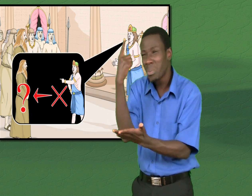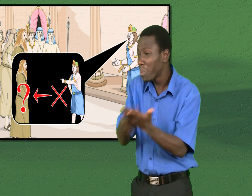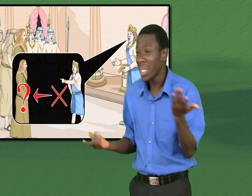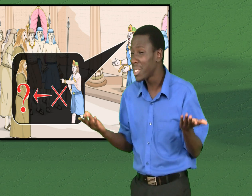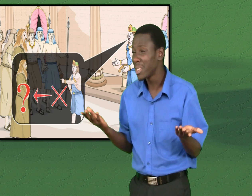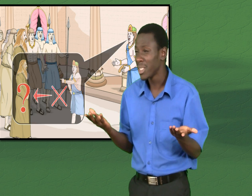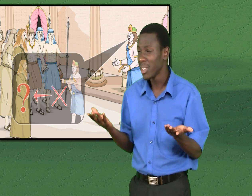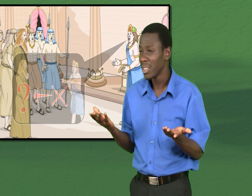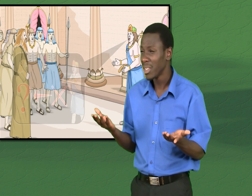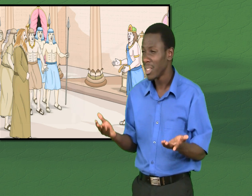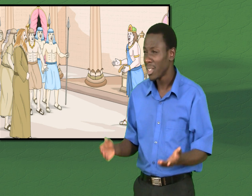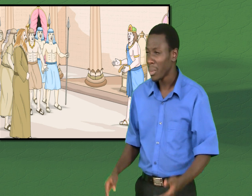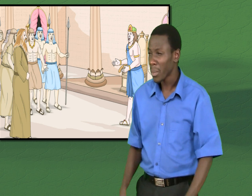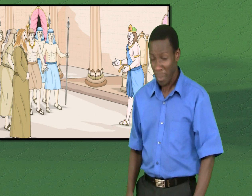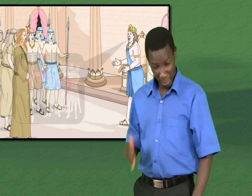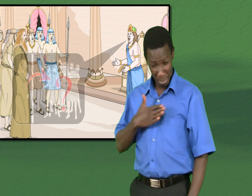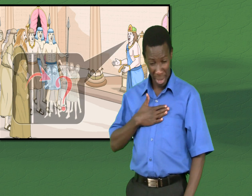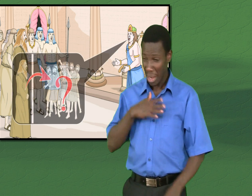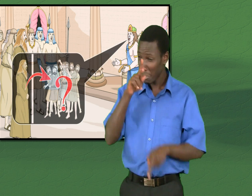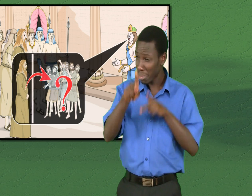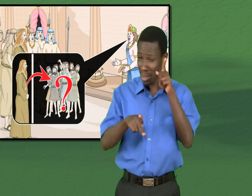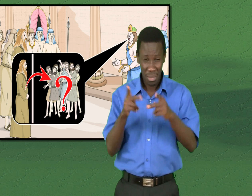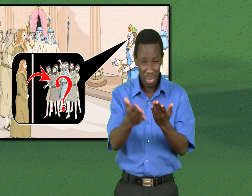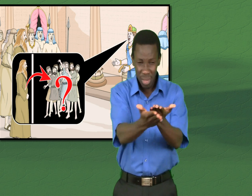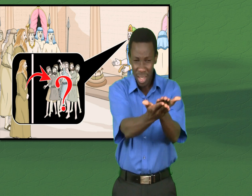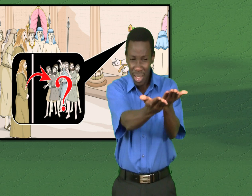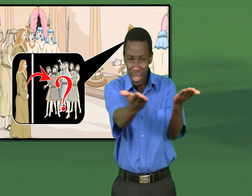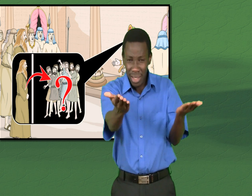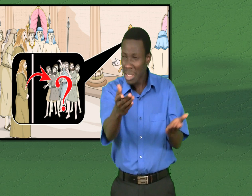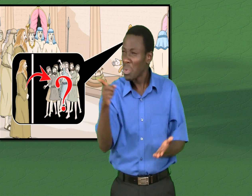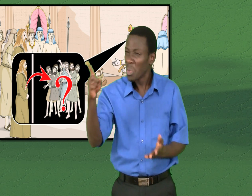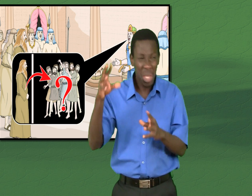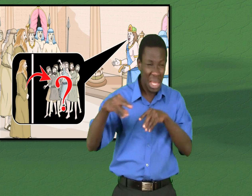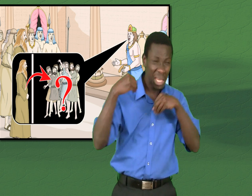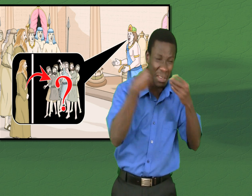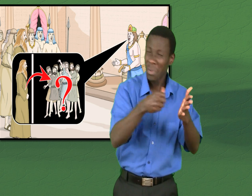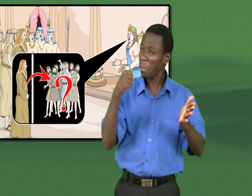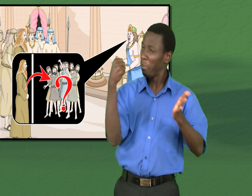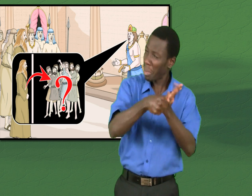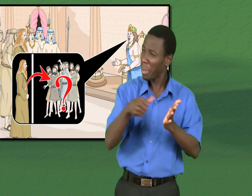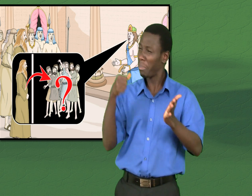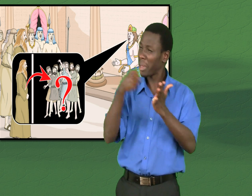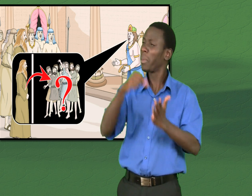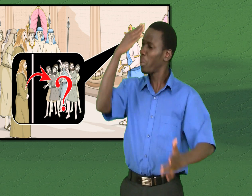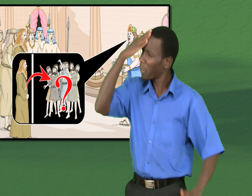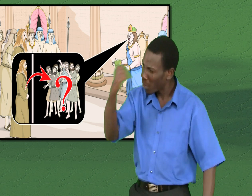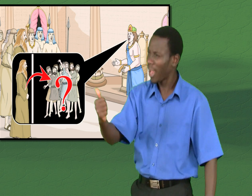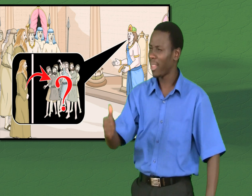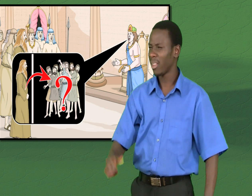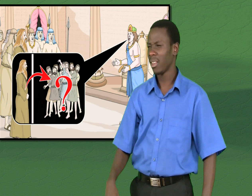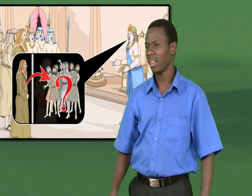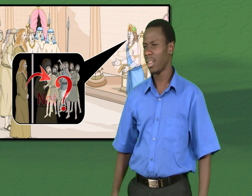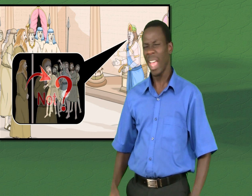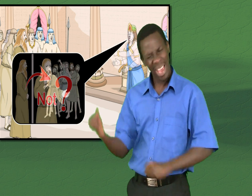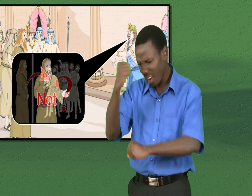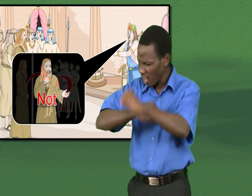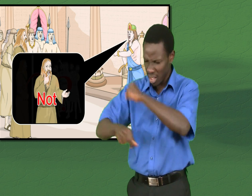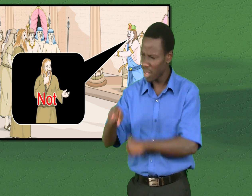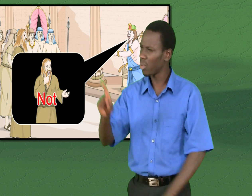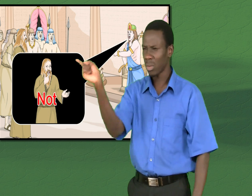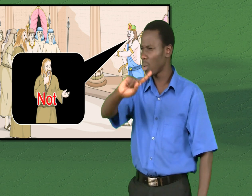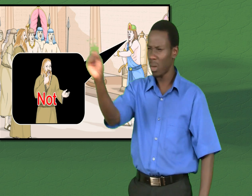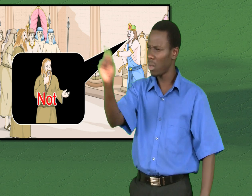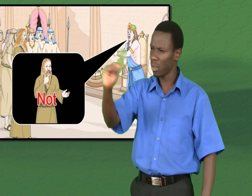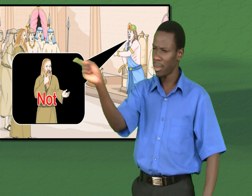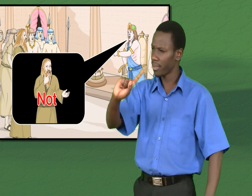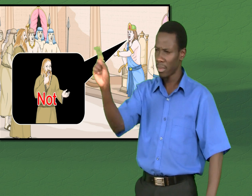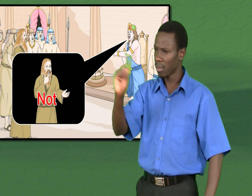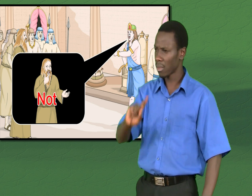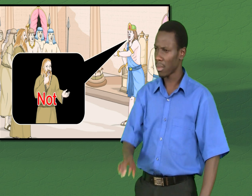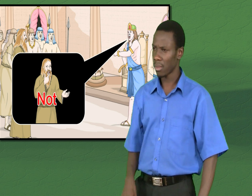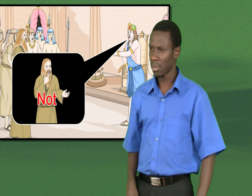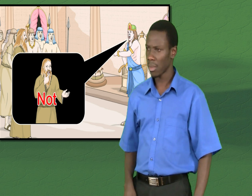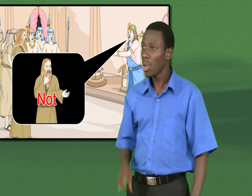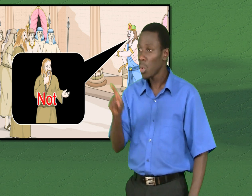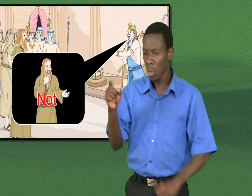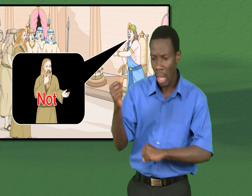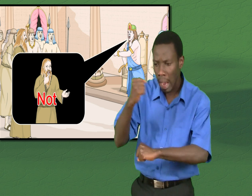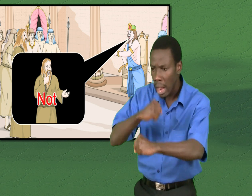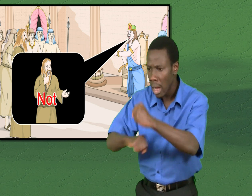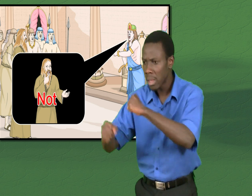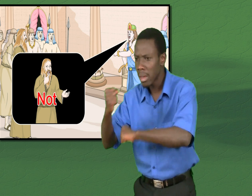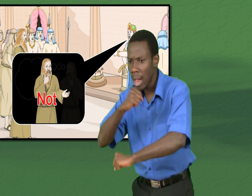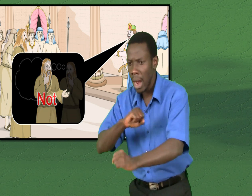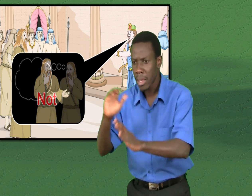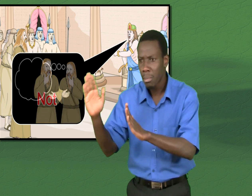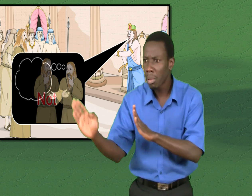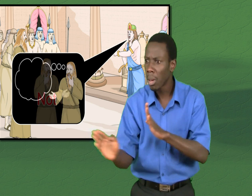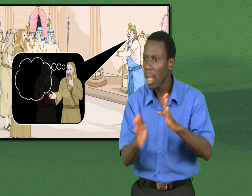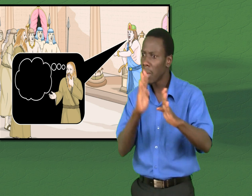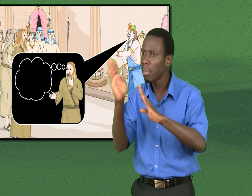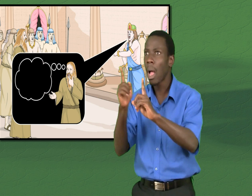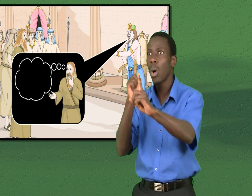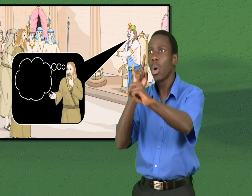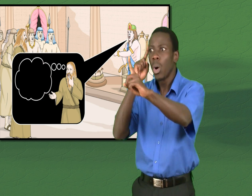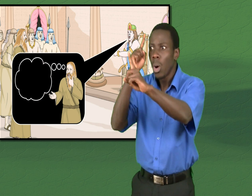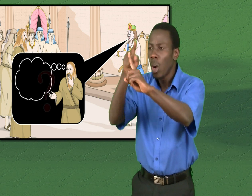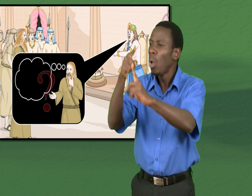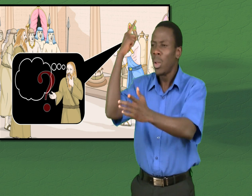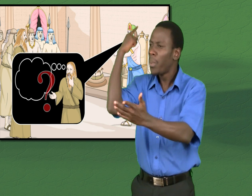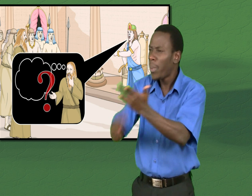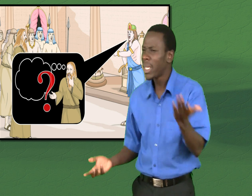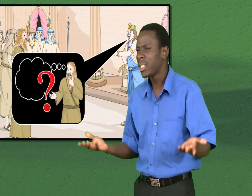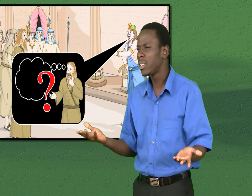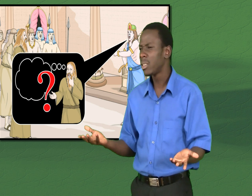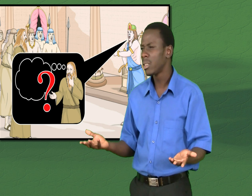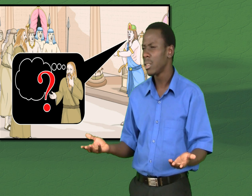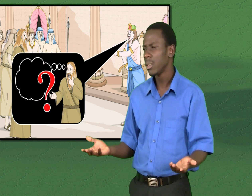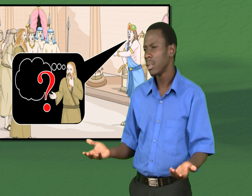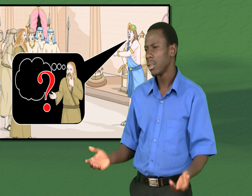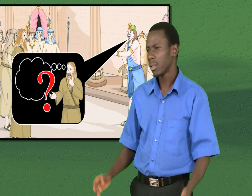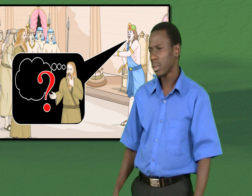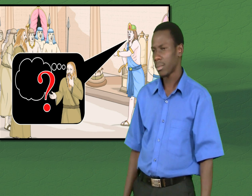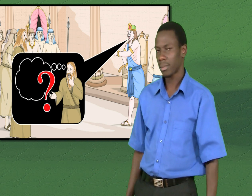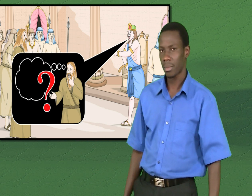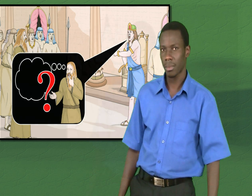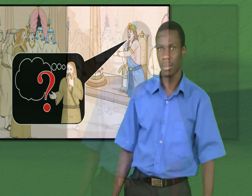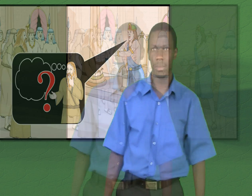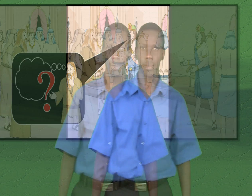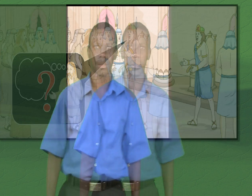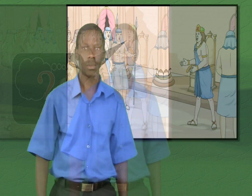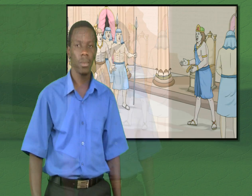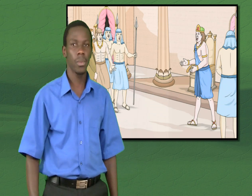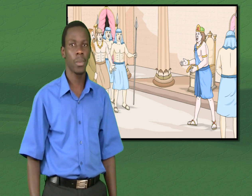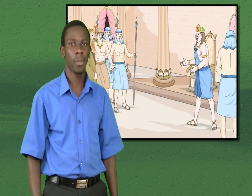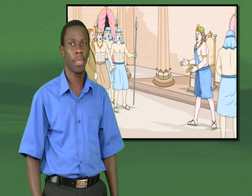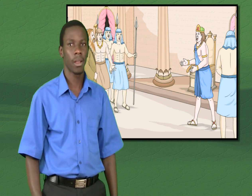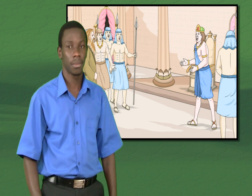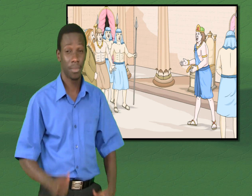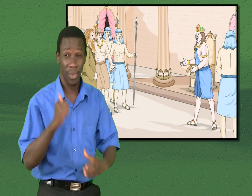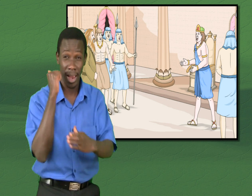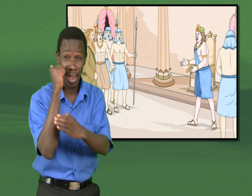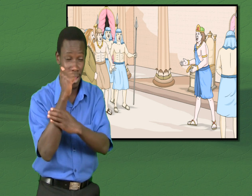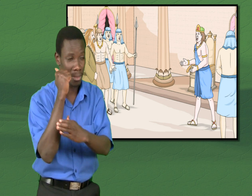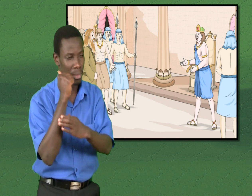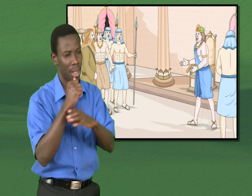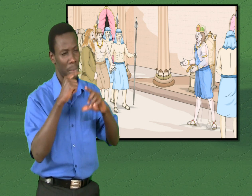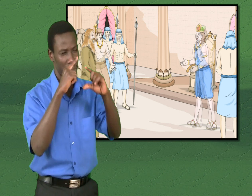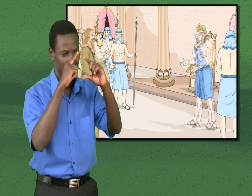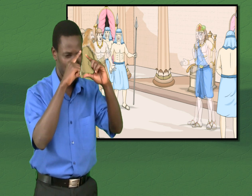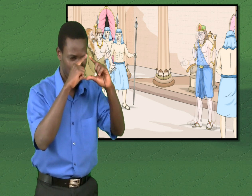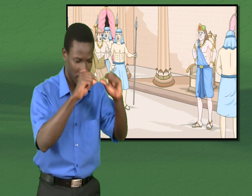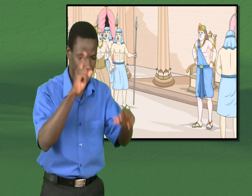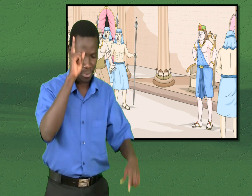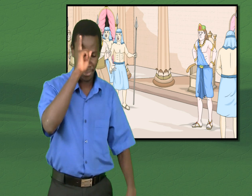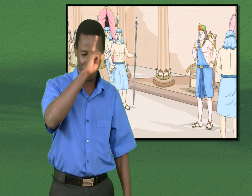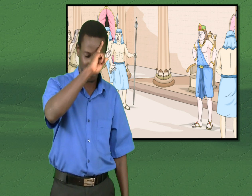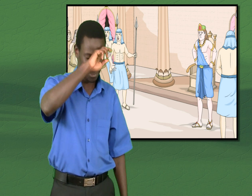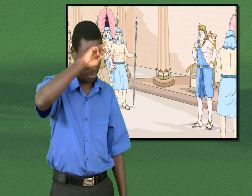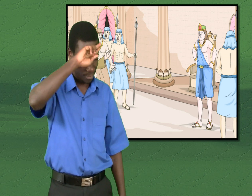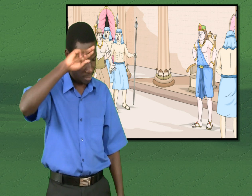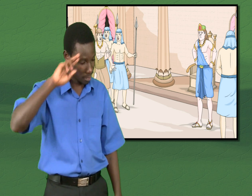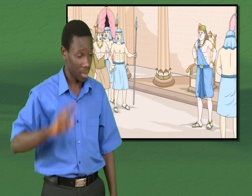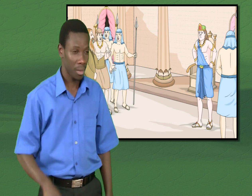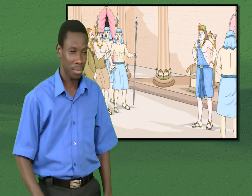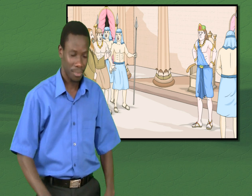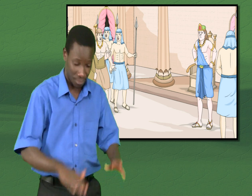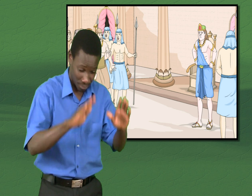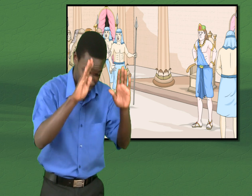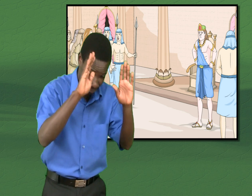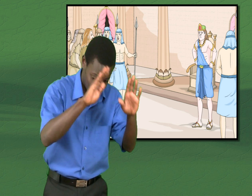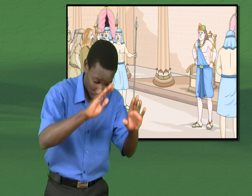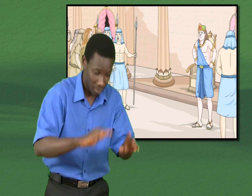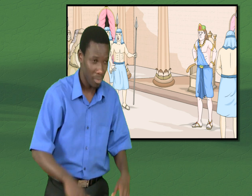Abimelech also asked Abraham, “What prompted you to do such a thing?”